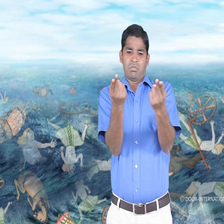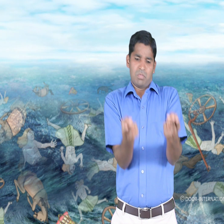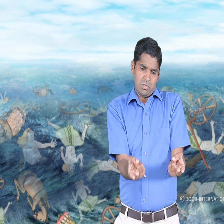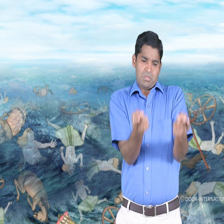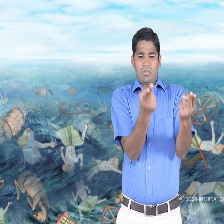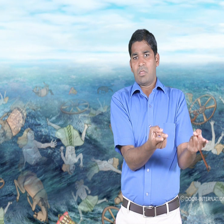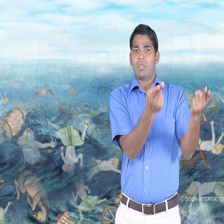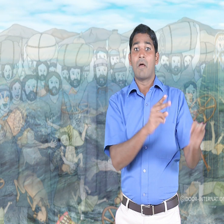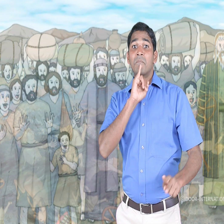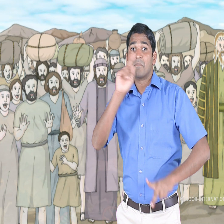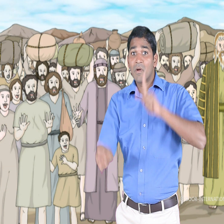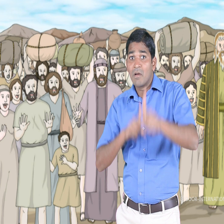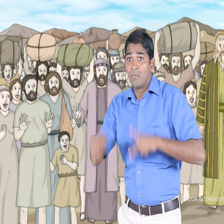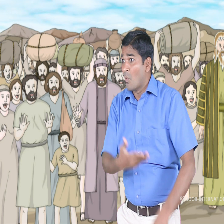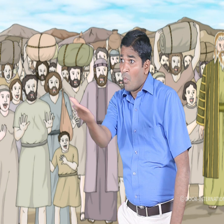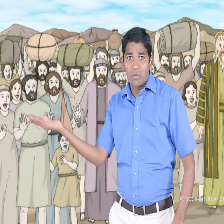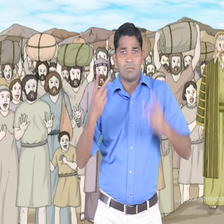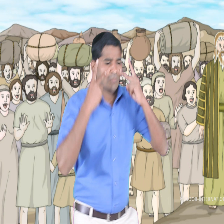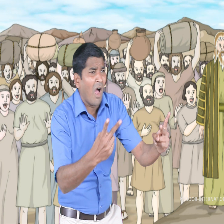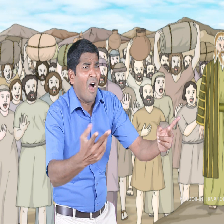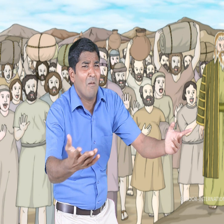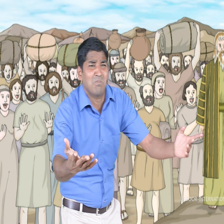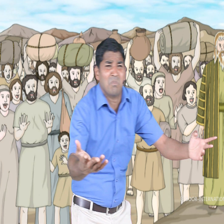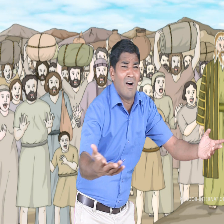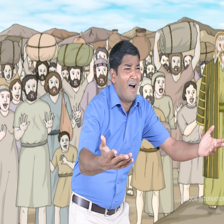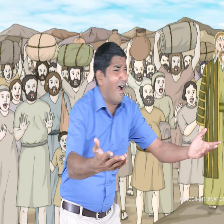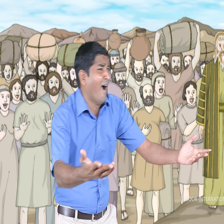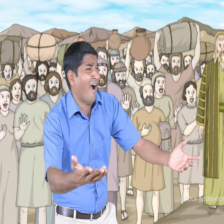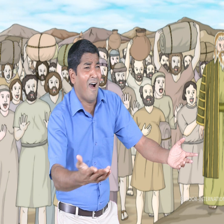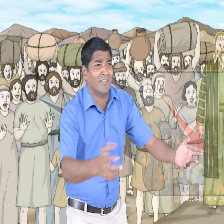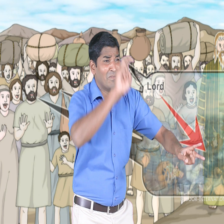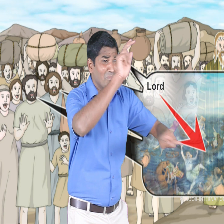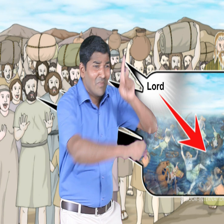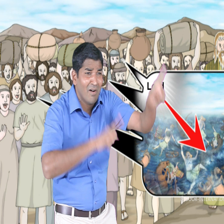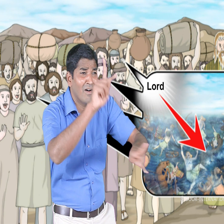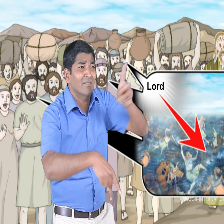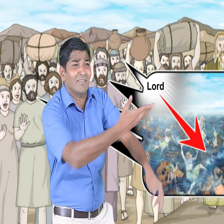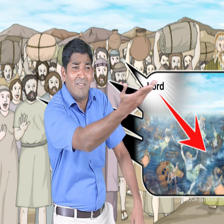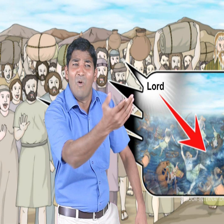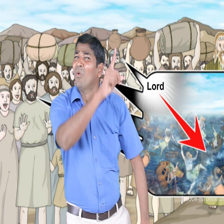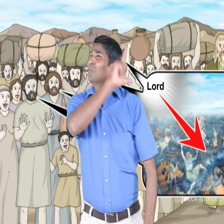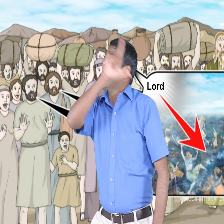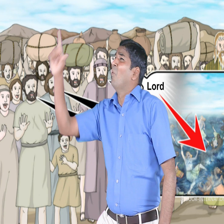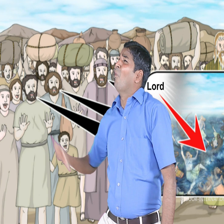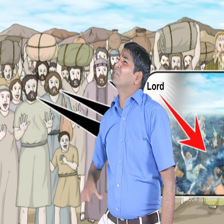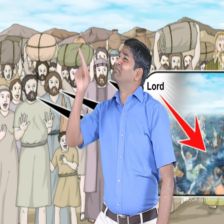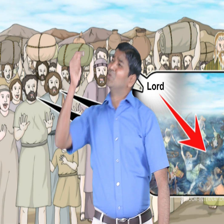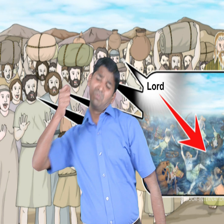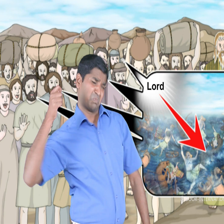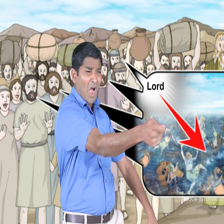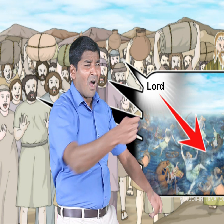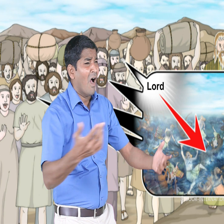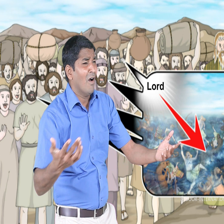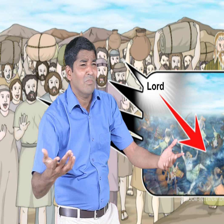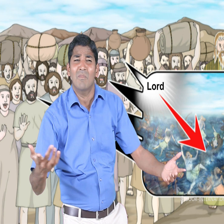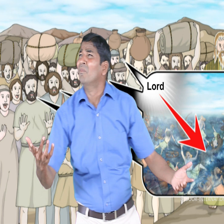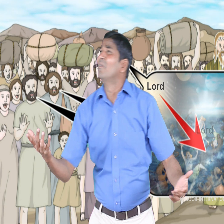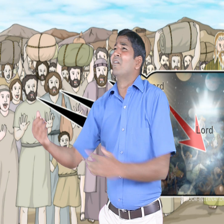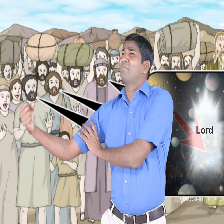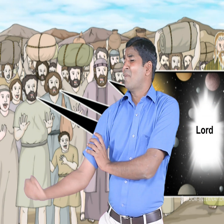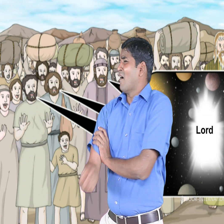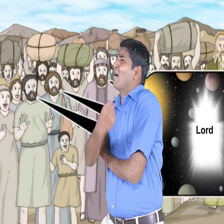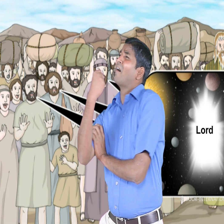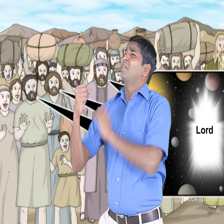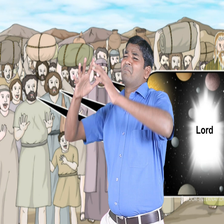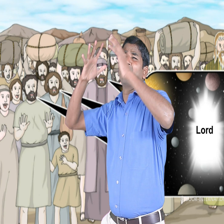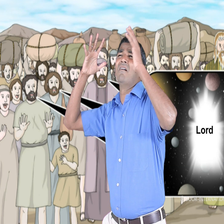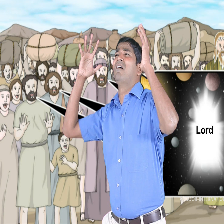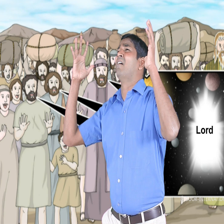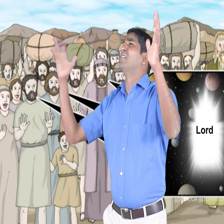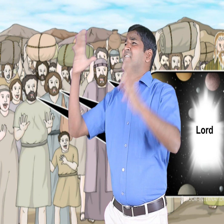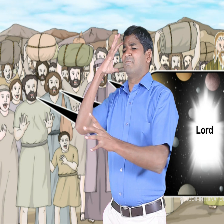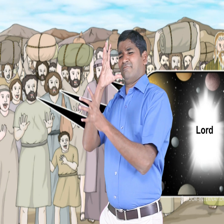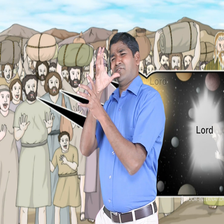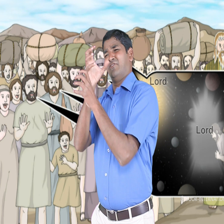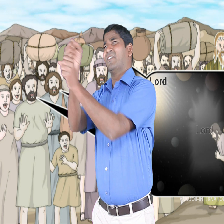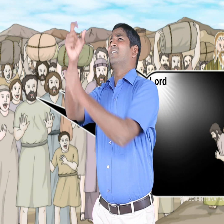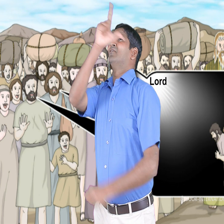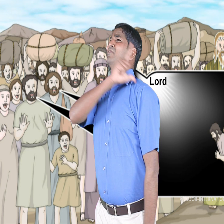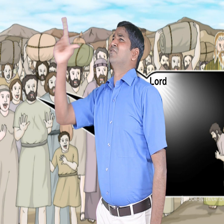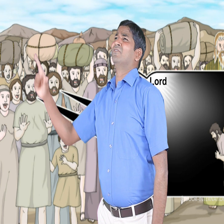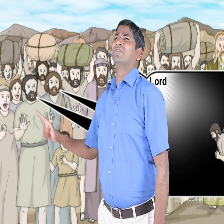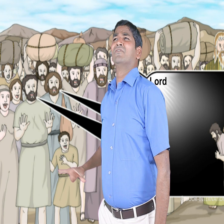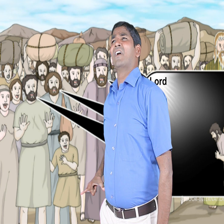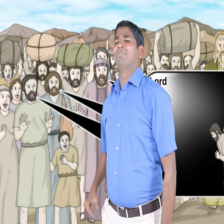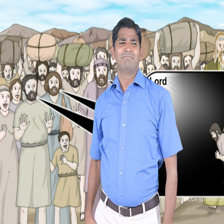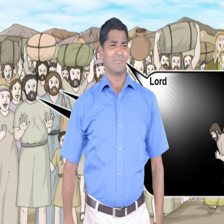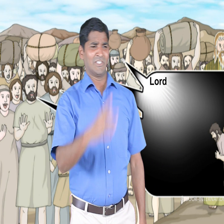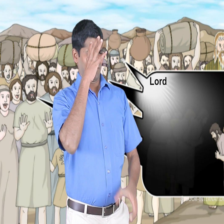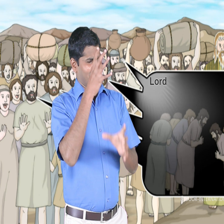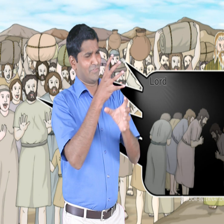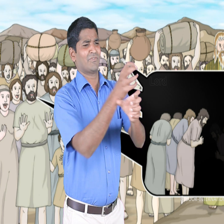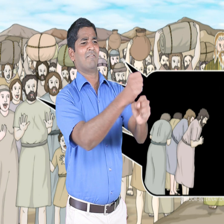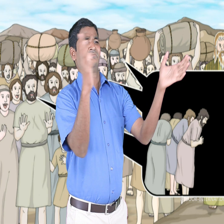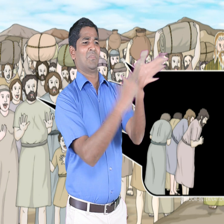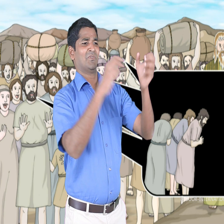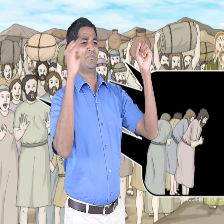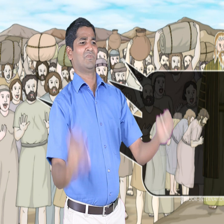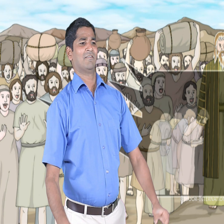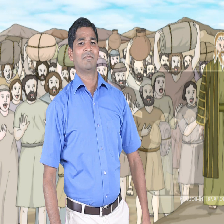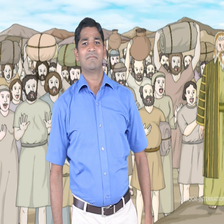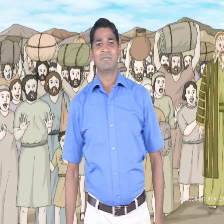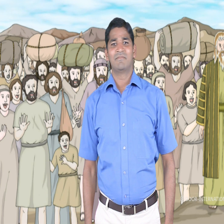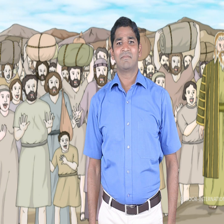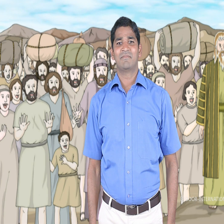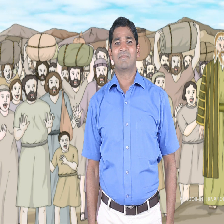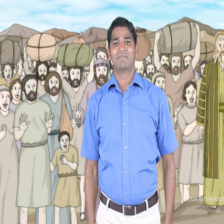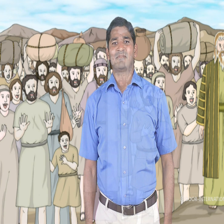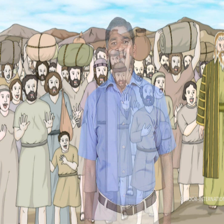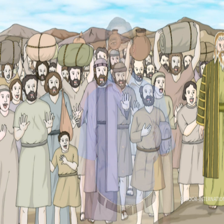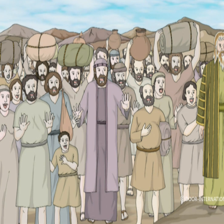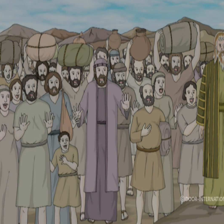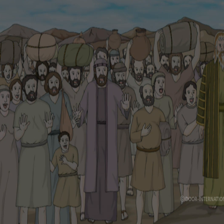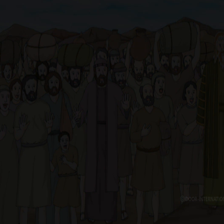When Israel saw the great power that the LORD had exercised over the Egyptians, the people feared the LORD and believed in Him and in His servant Moses.